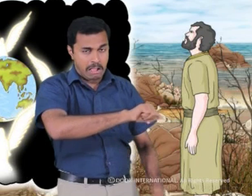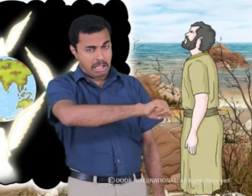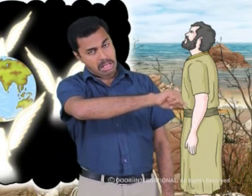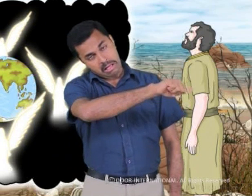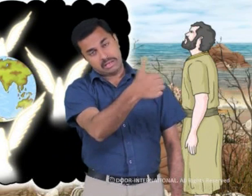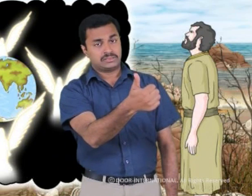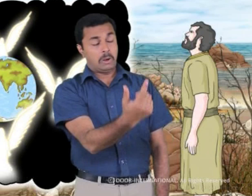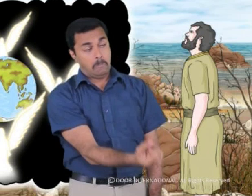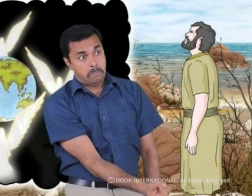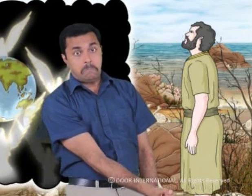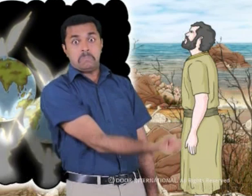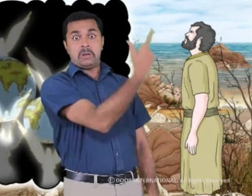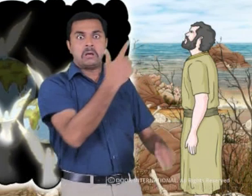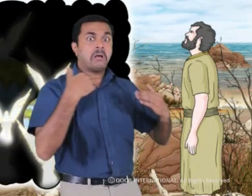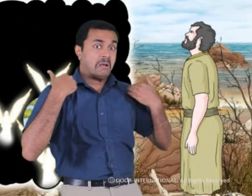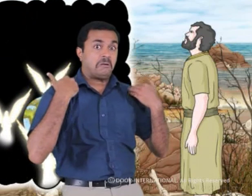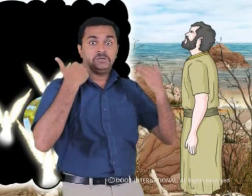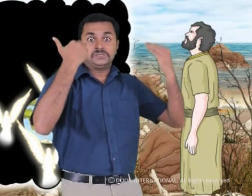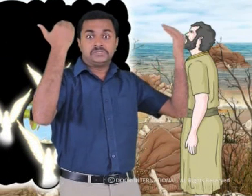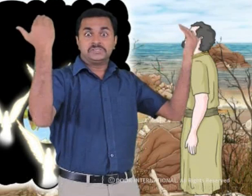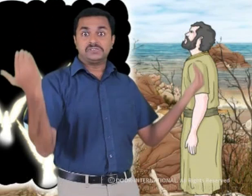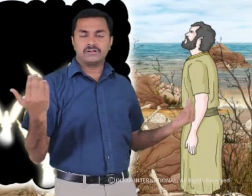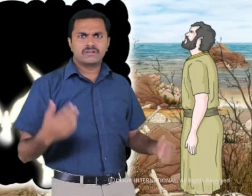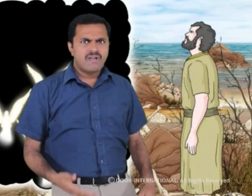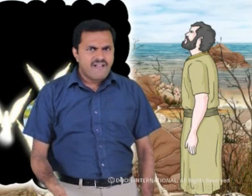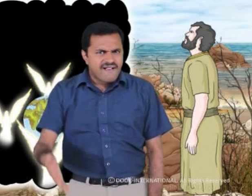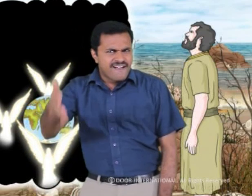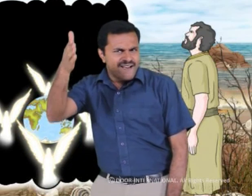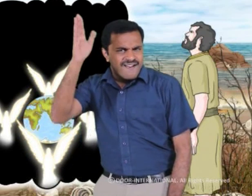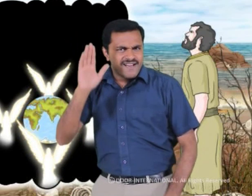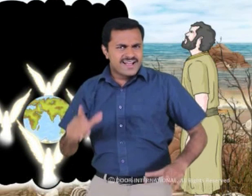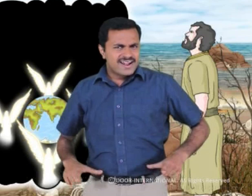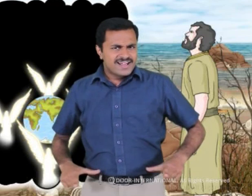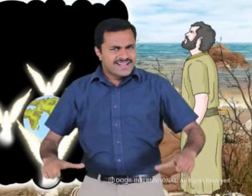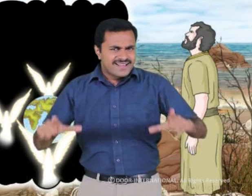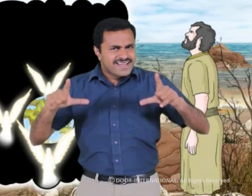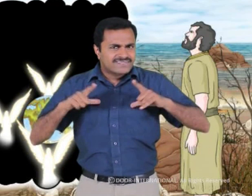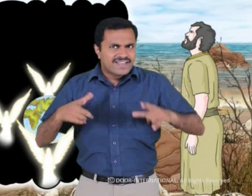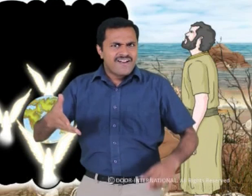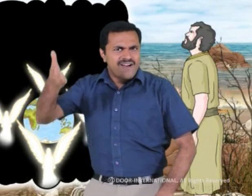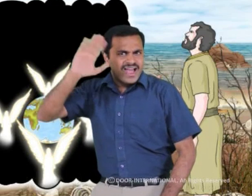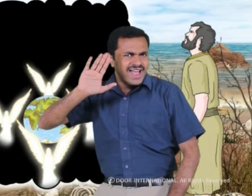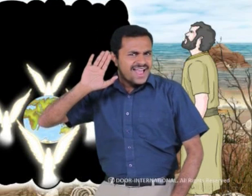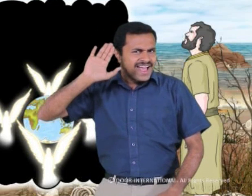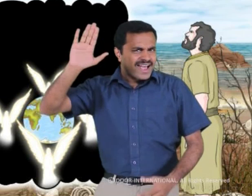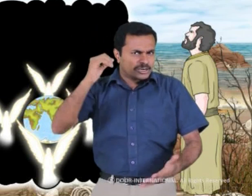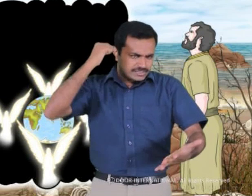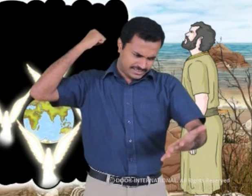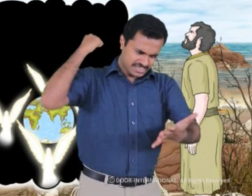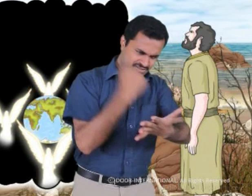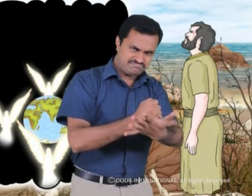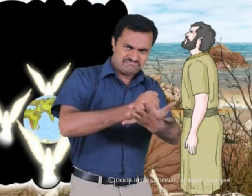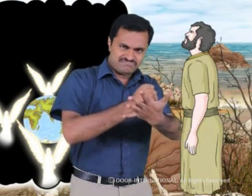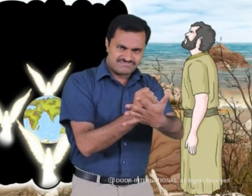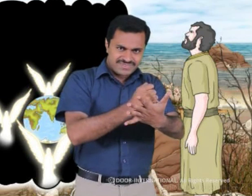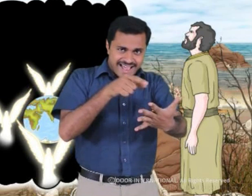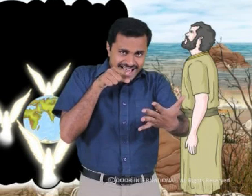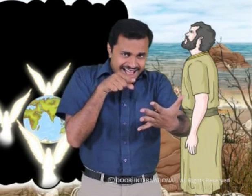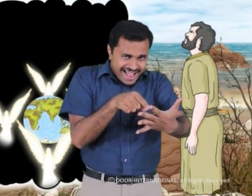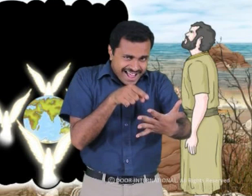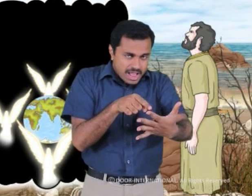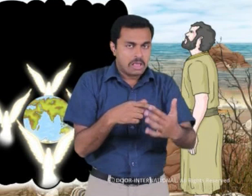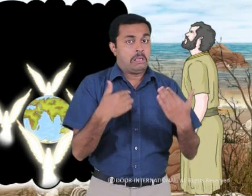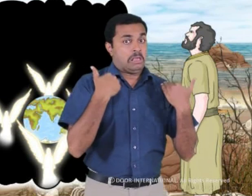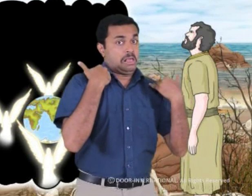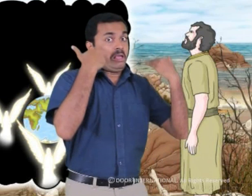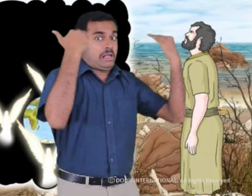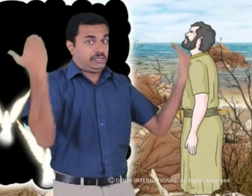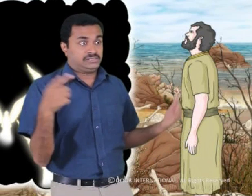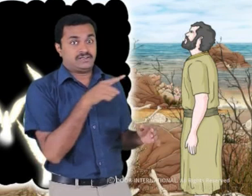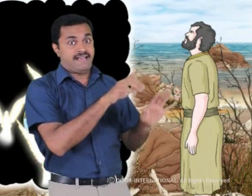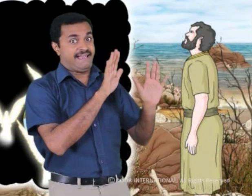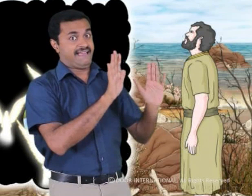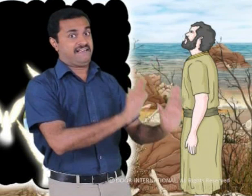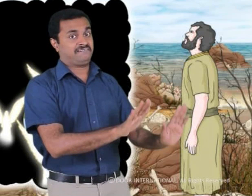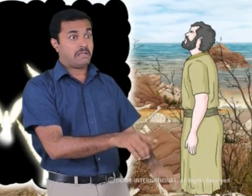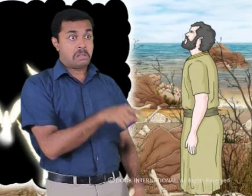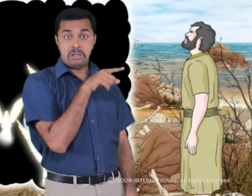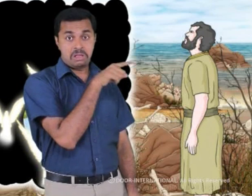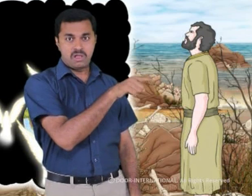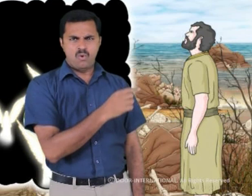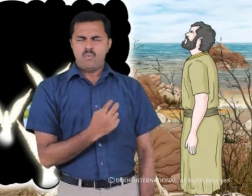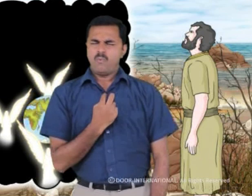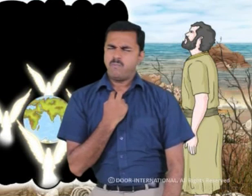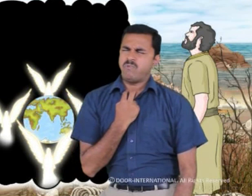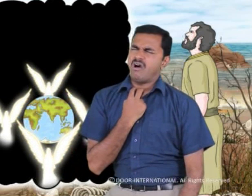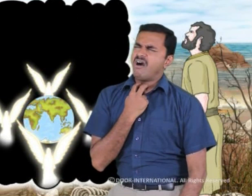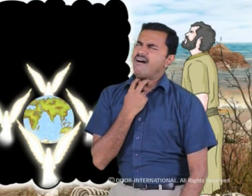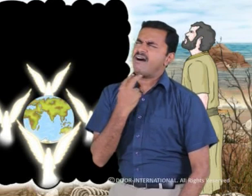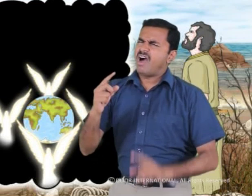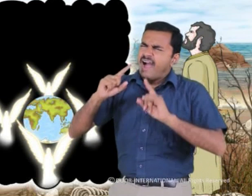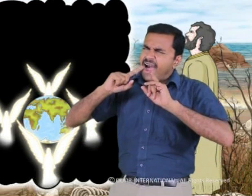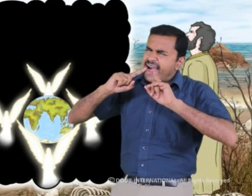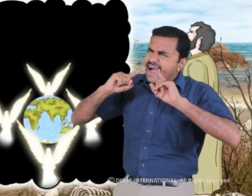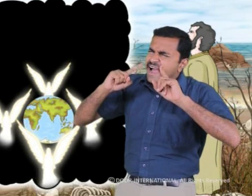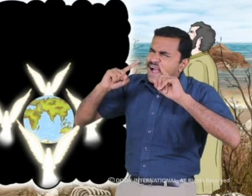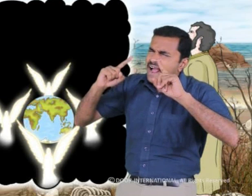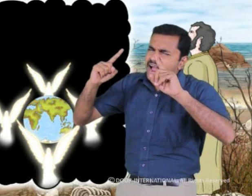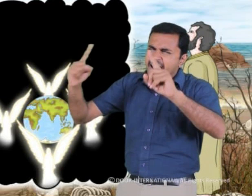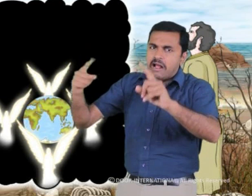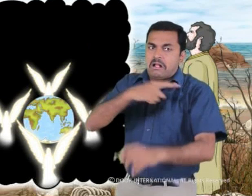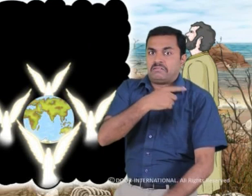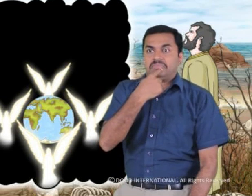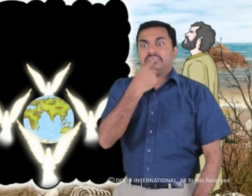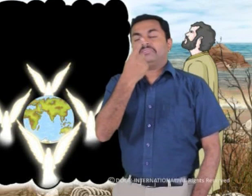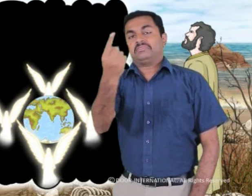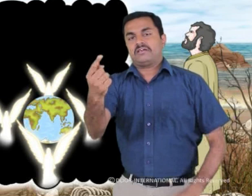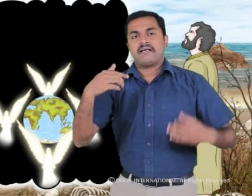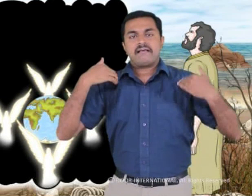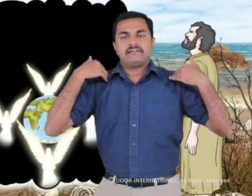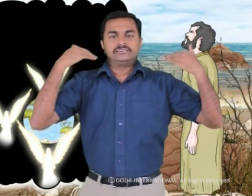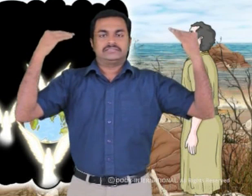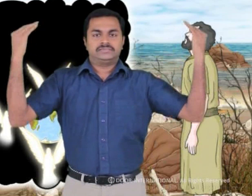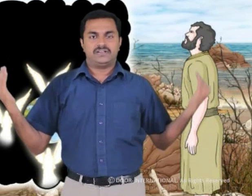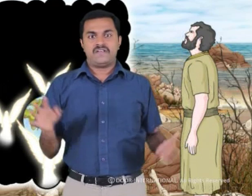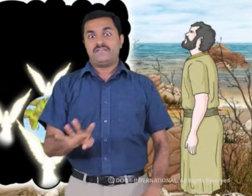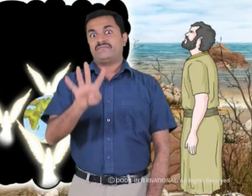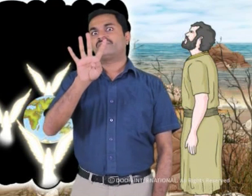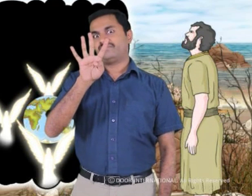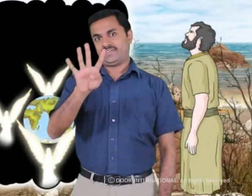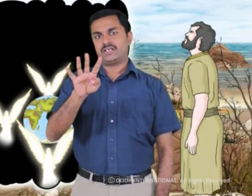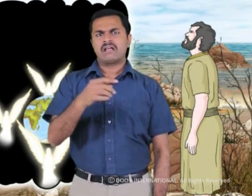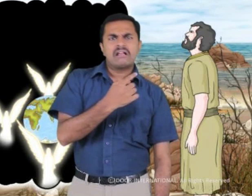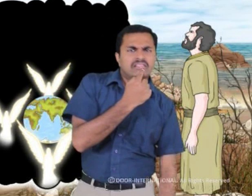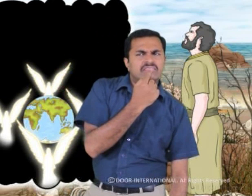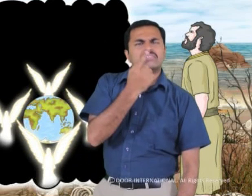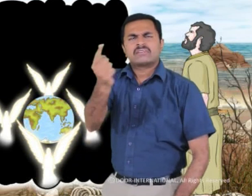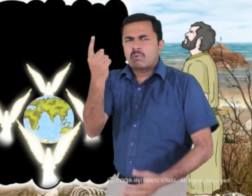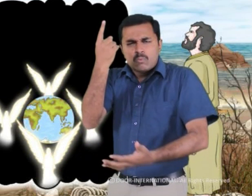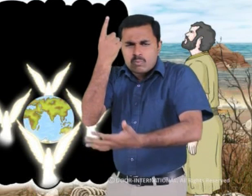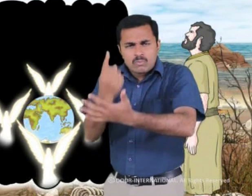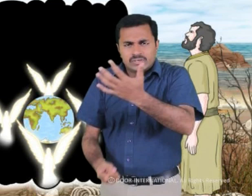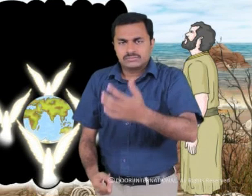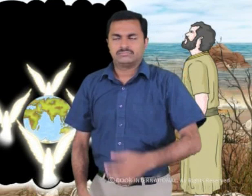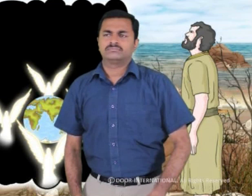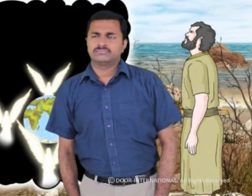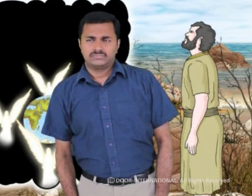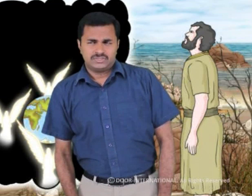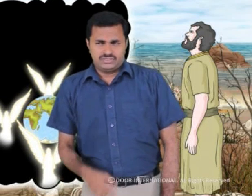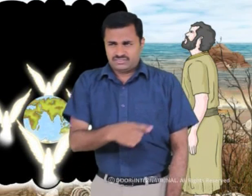And I saw another angel ascending from the east, with the seal of the living God.